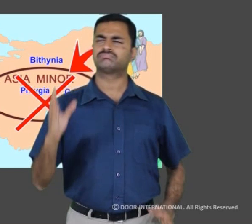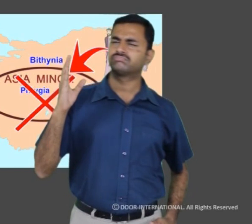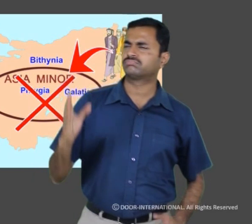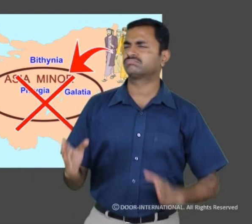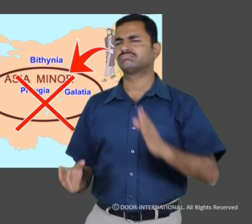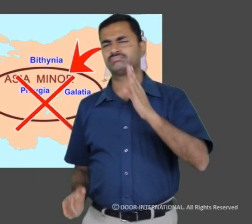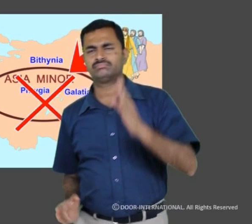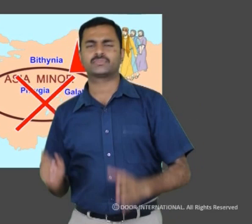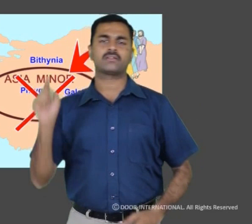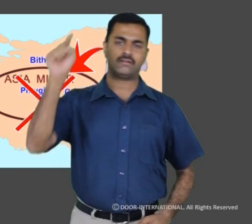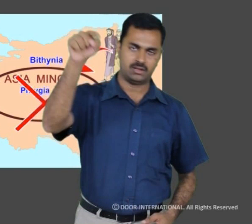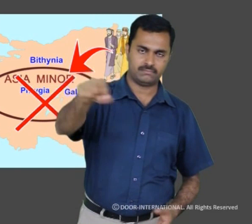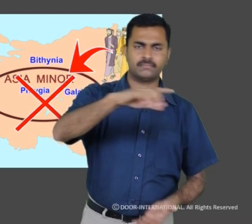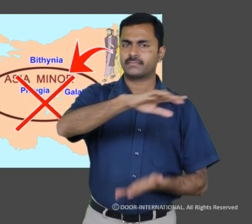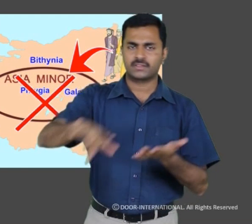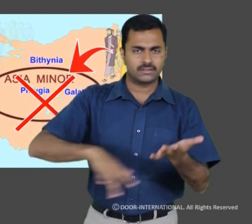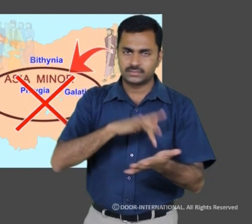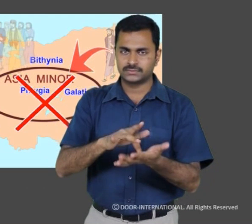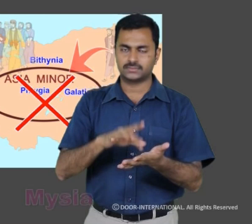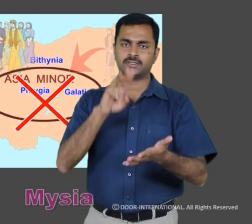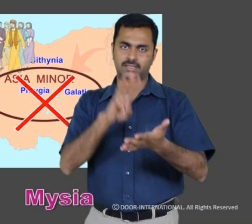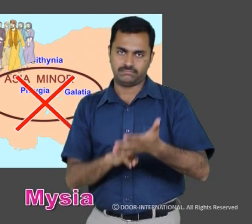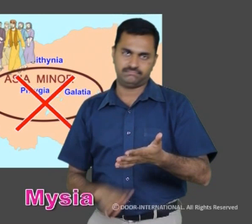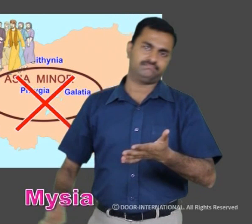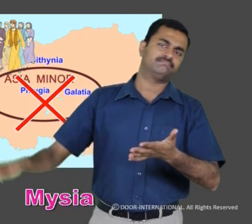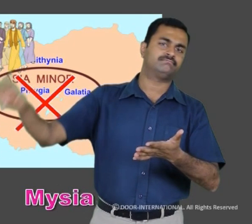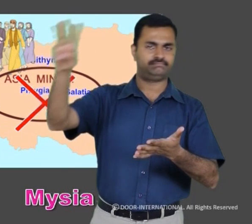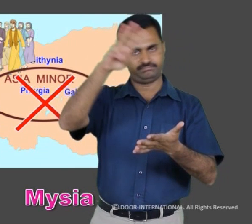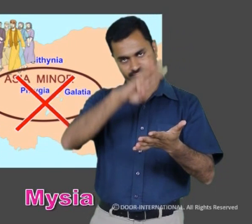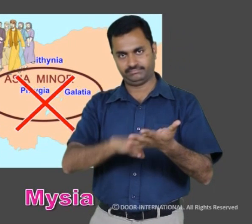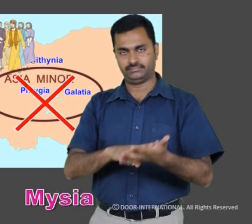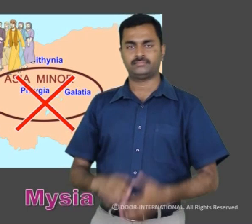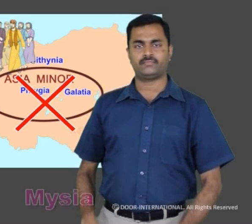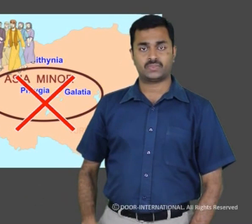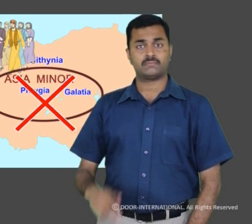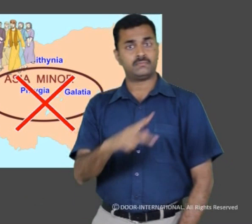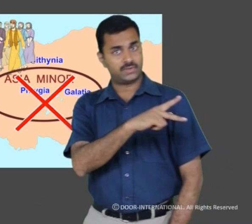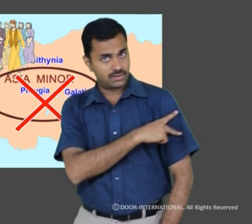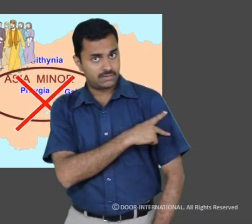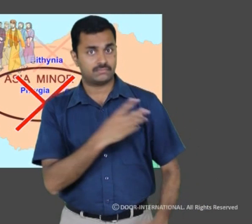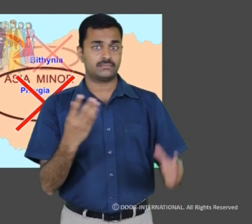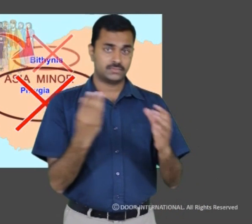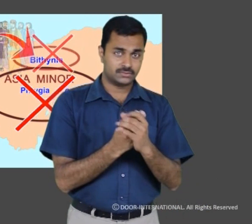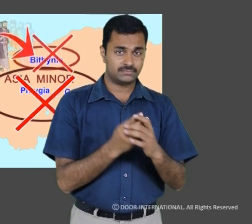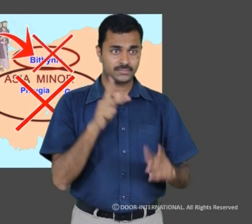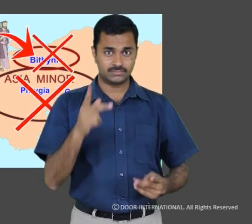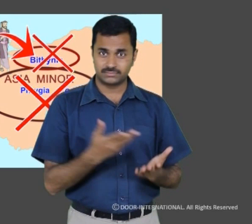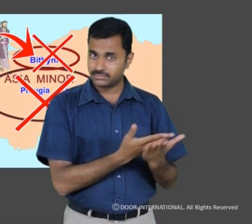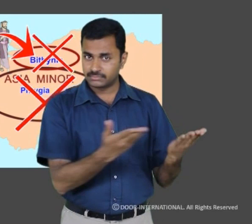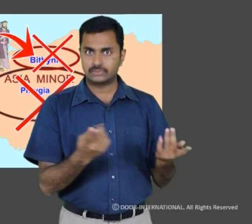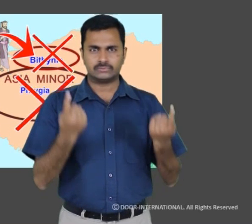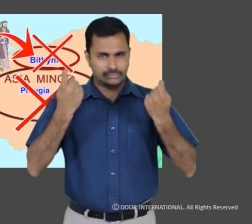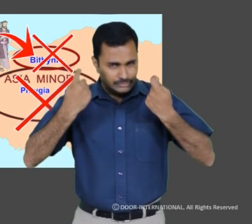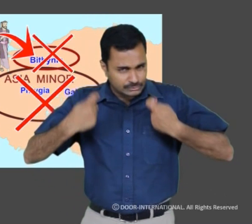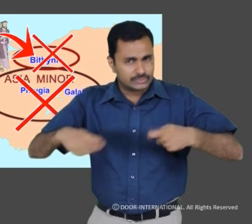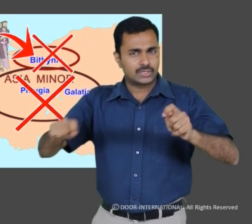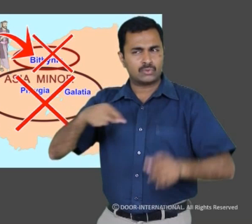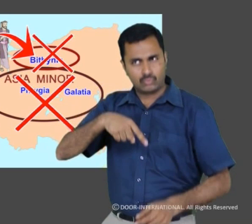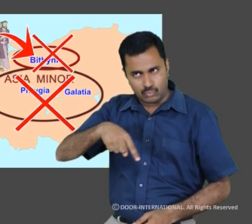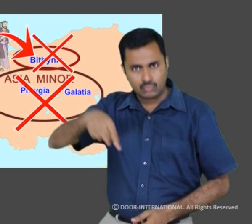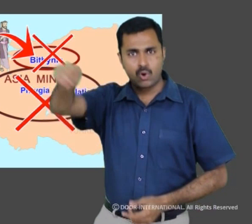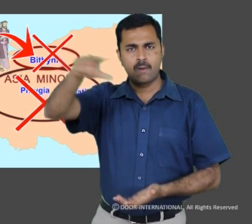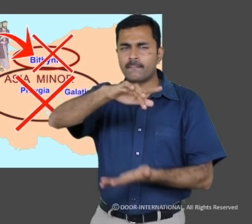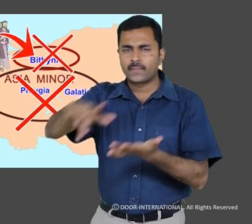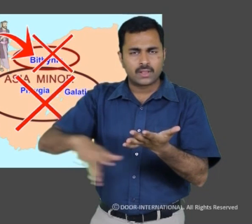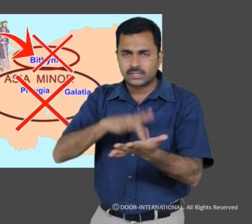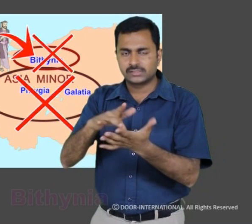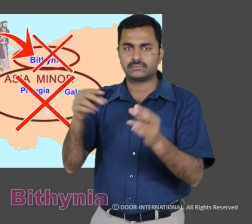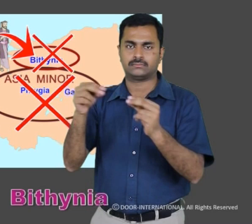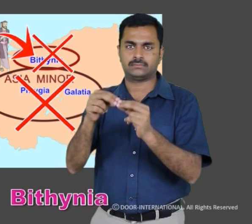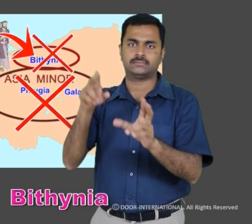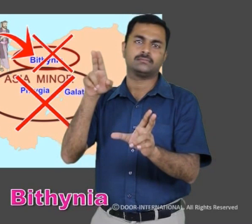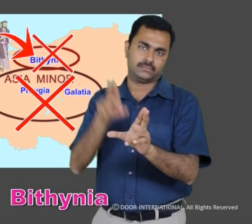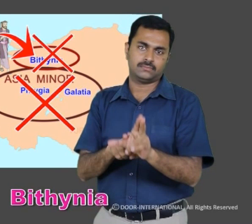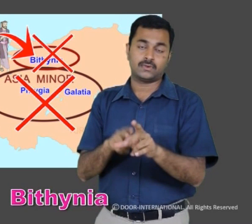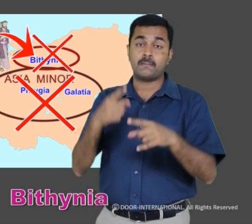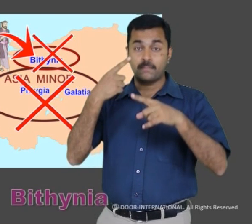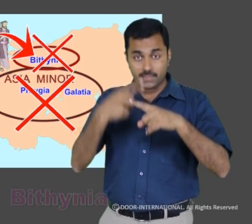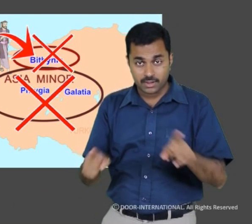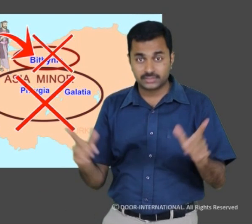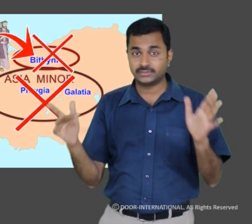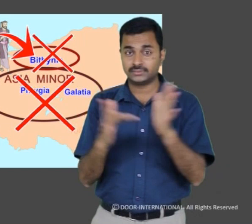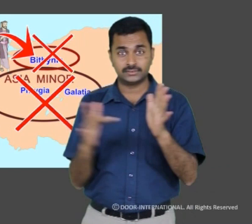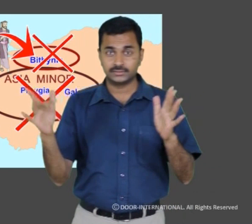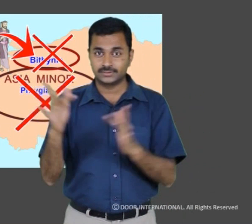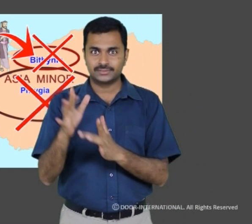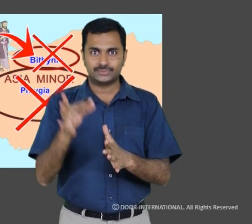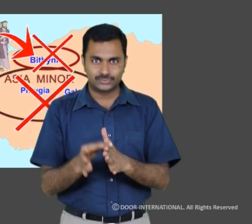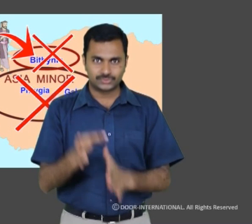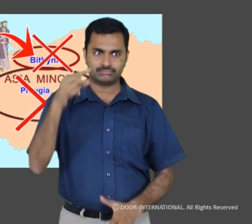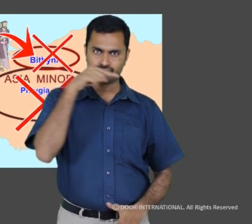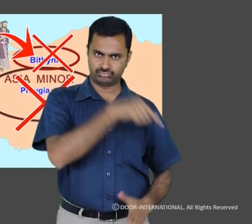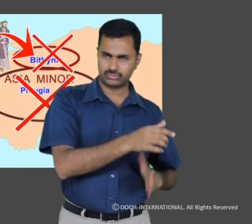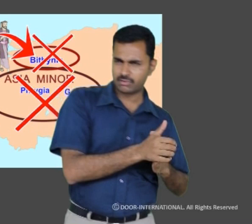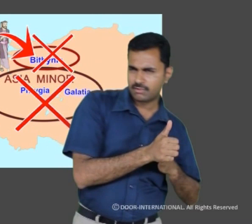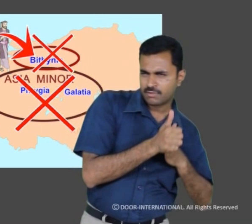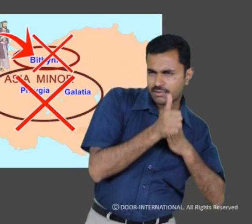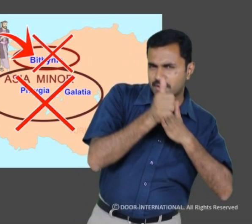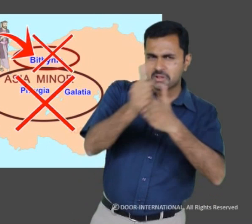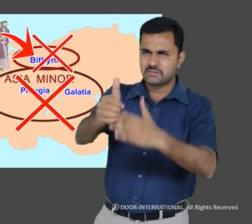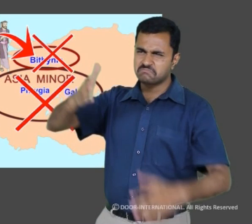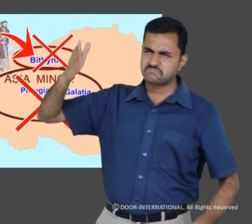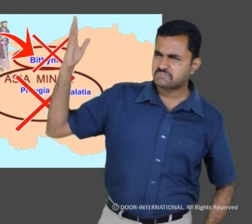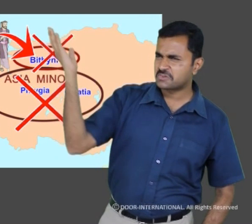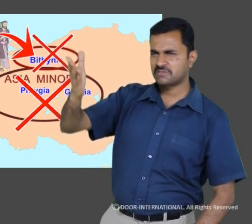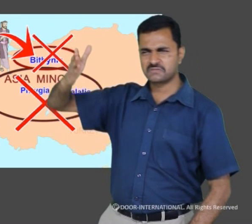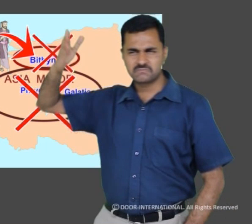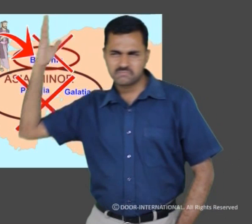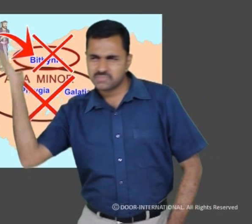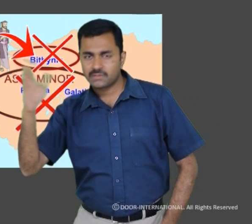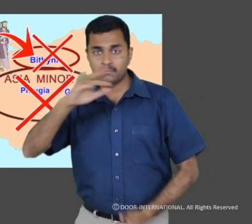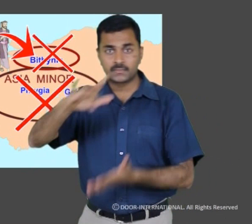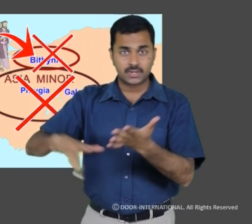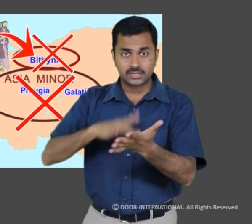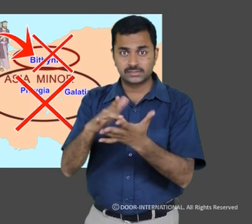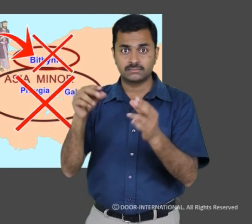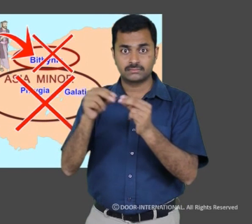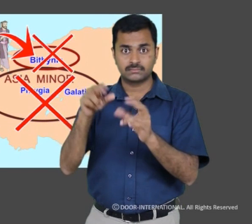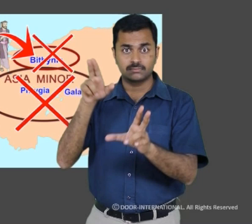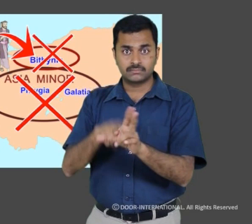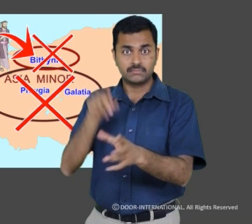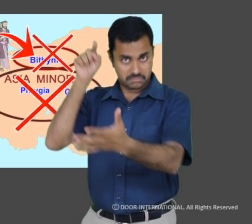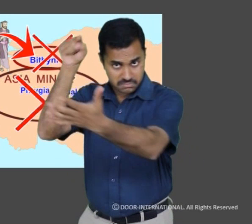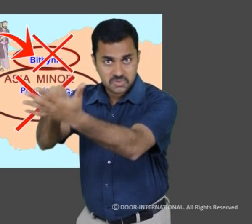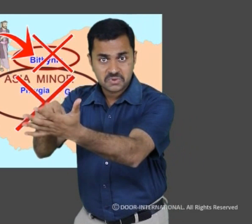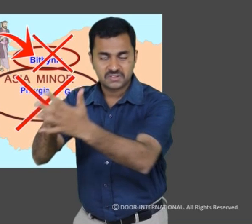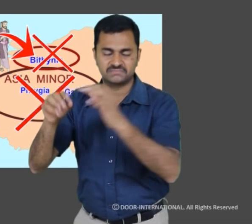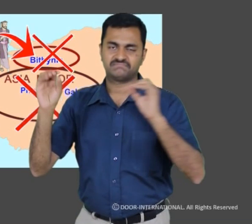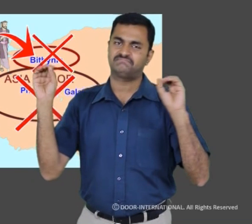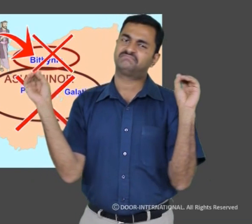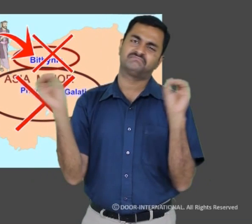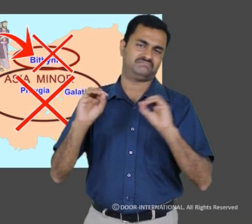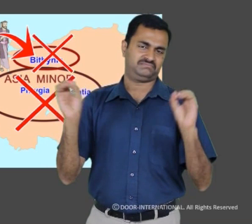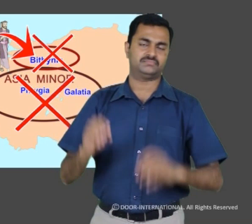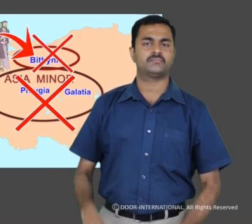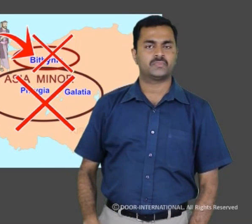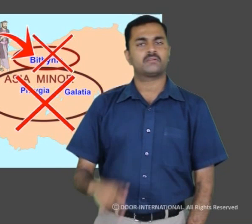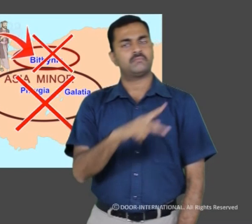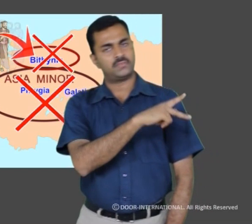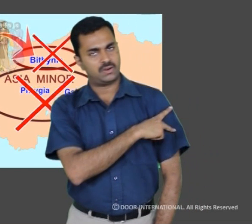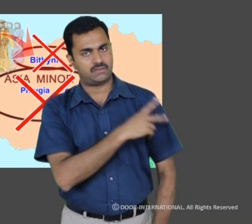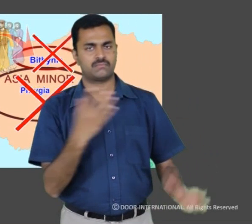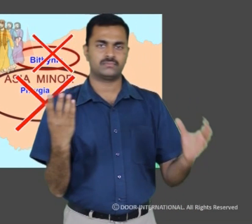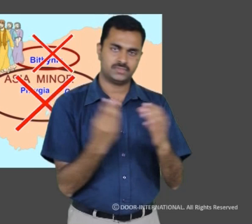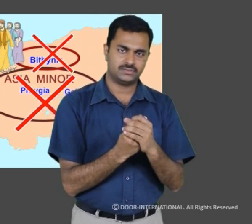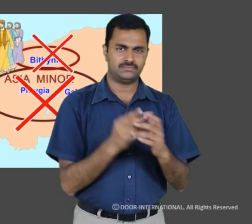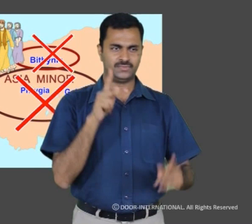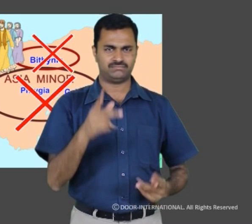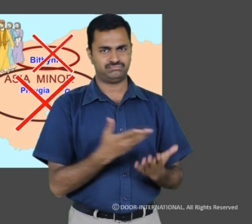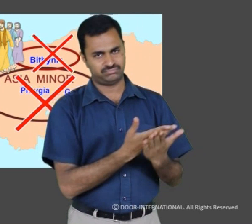And when they came to the border of Mysia, they tried to enter Bithynia, but the Spirit of Jesus would not permit them.